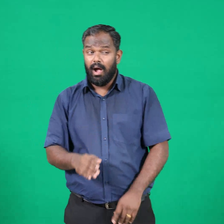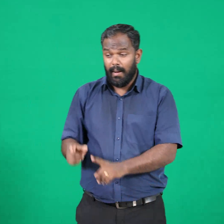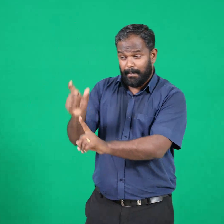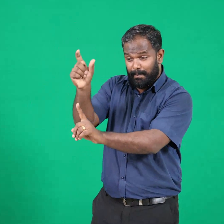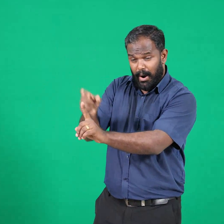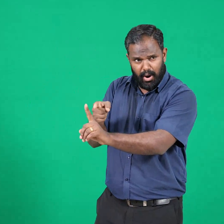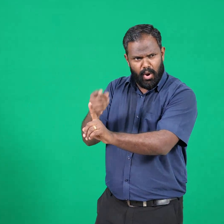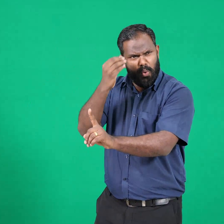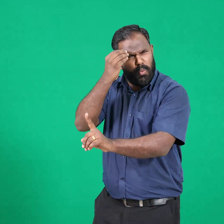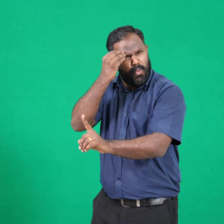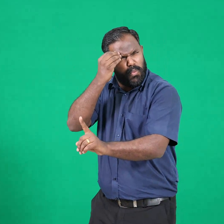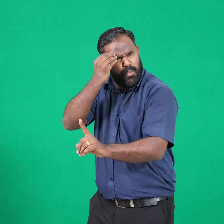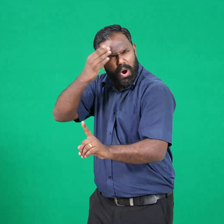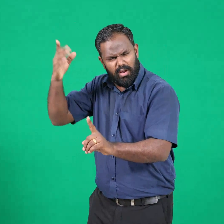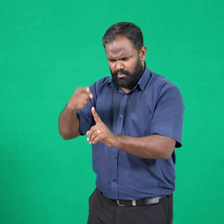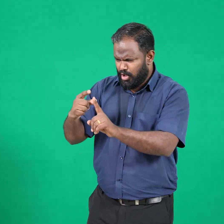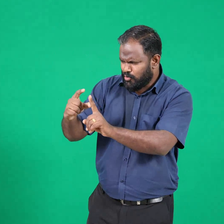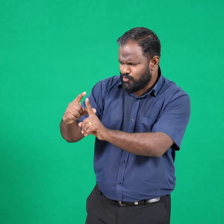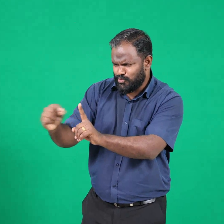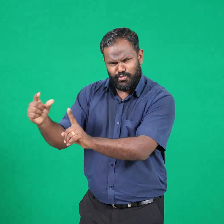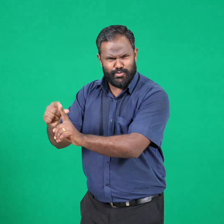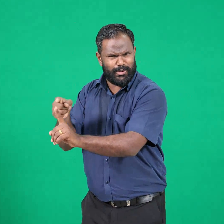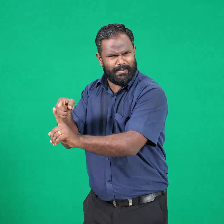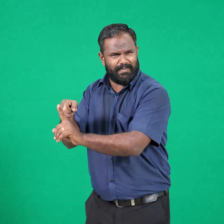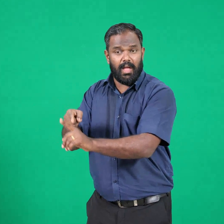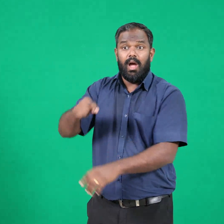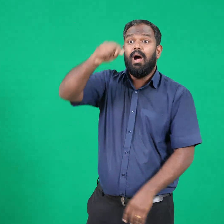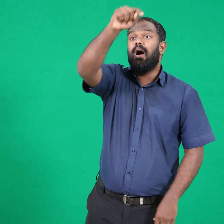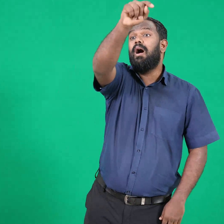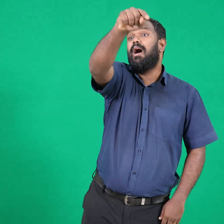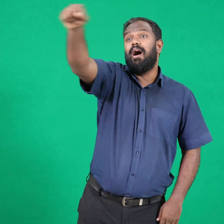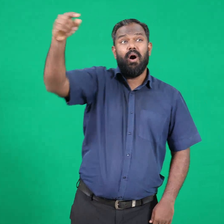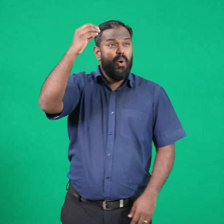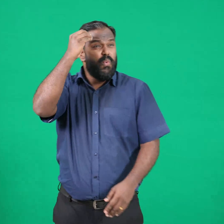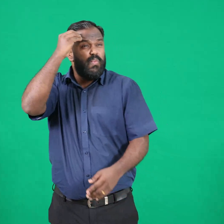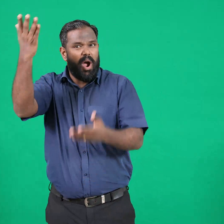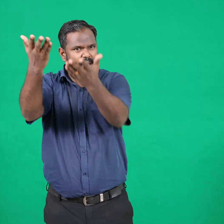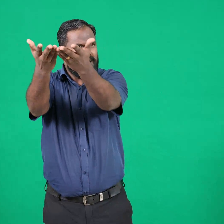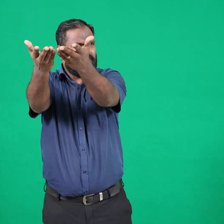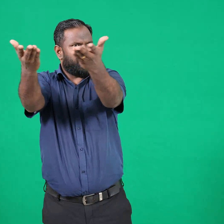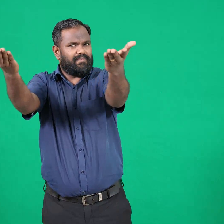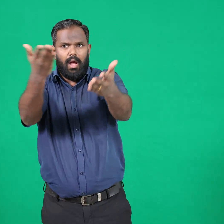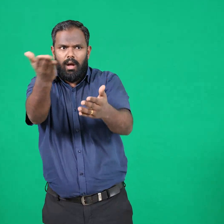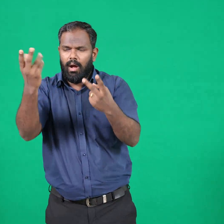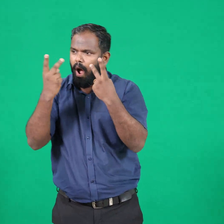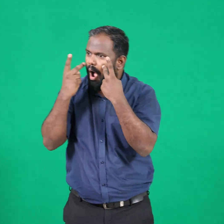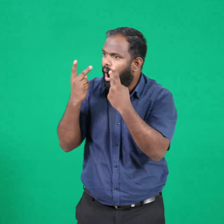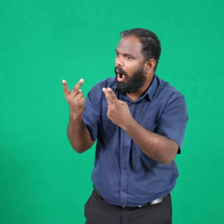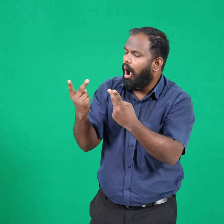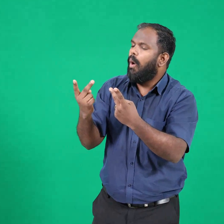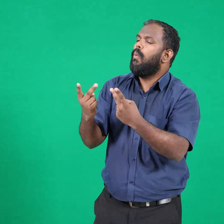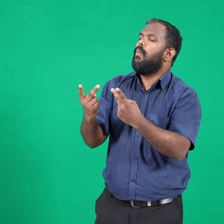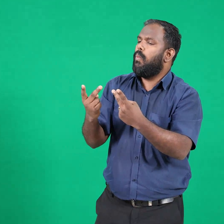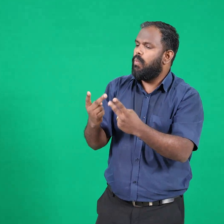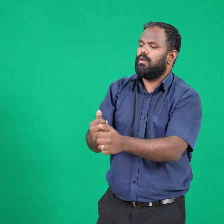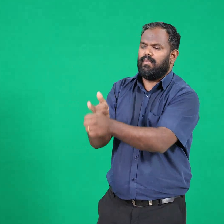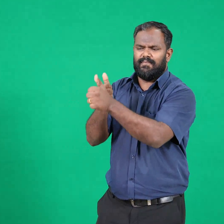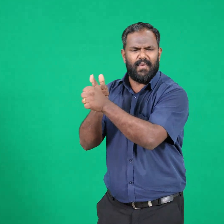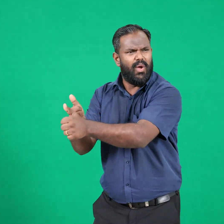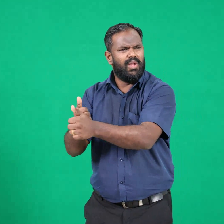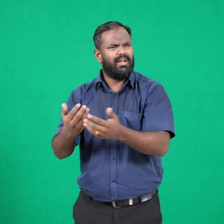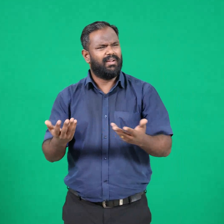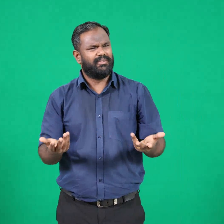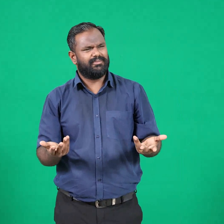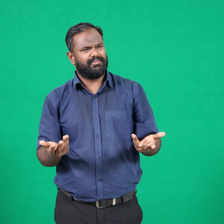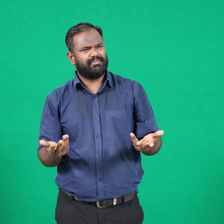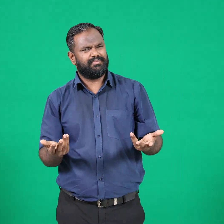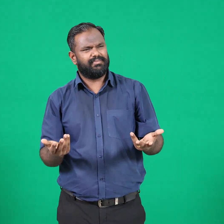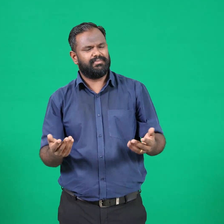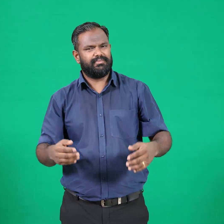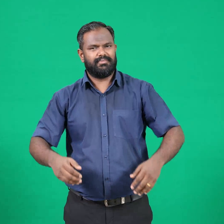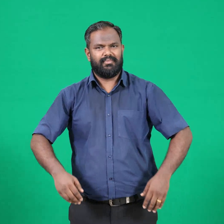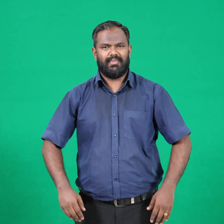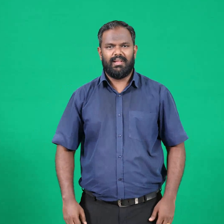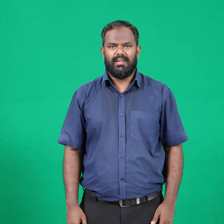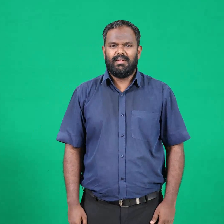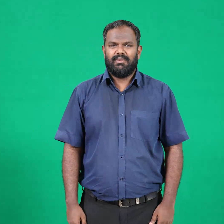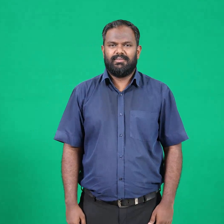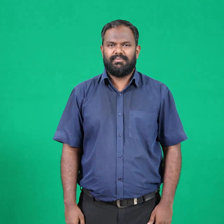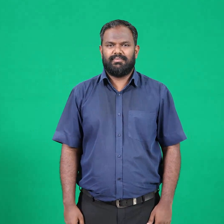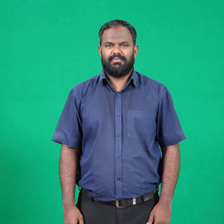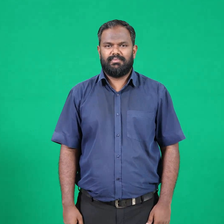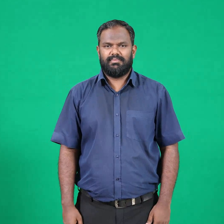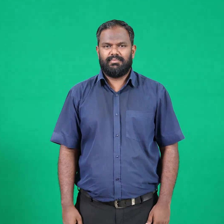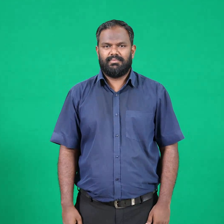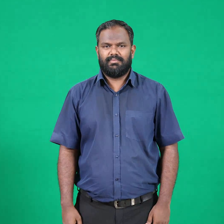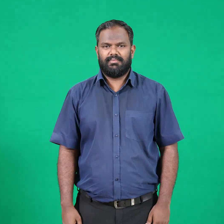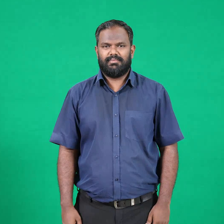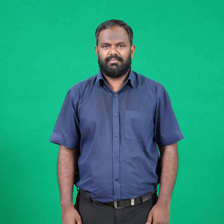But wisdom is vindicated by her actions."